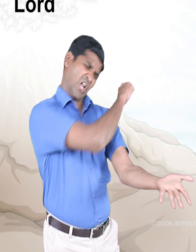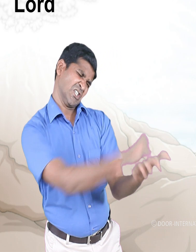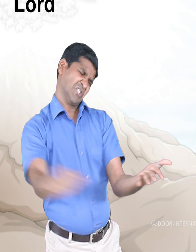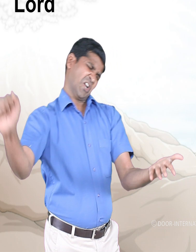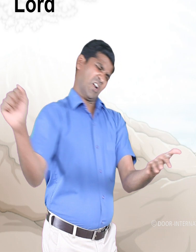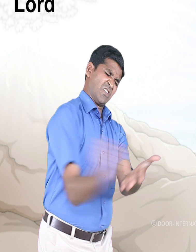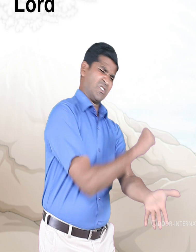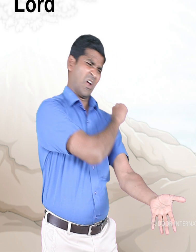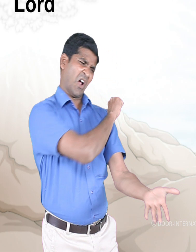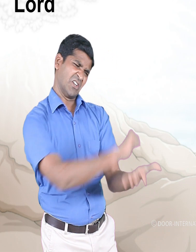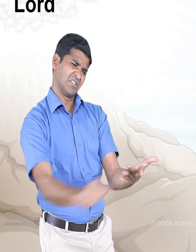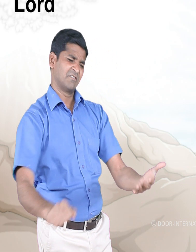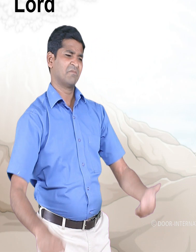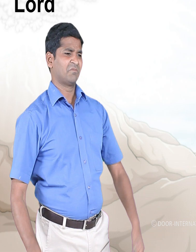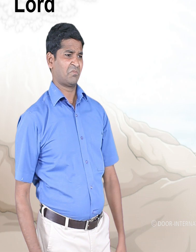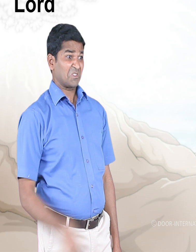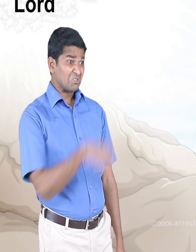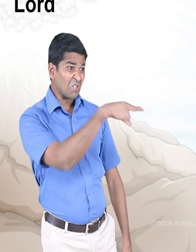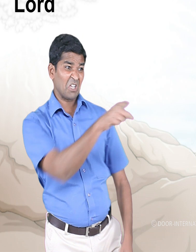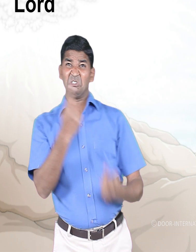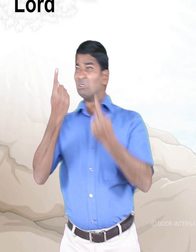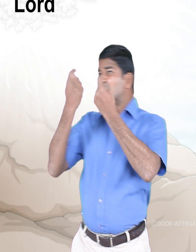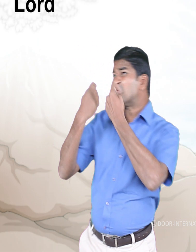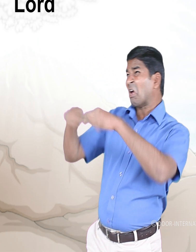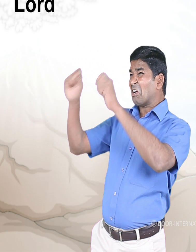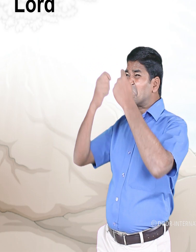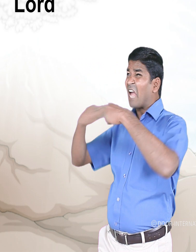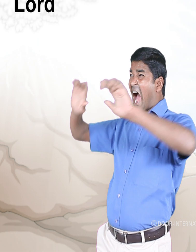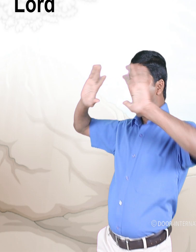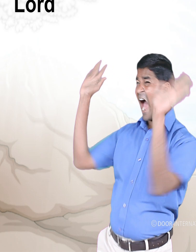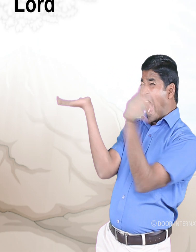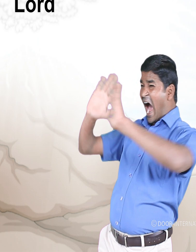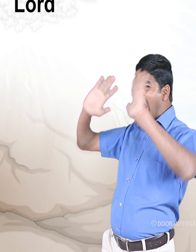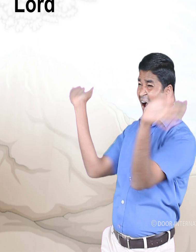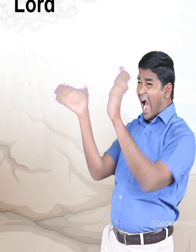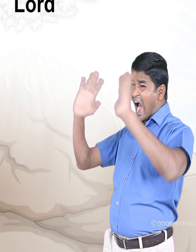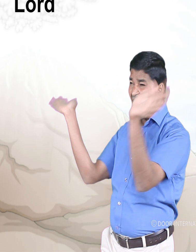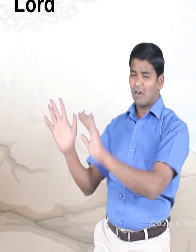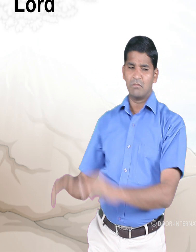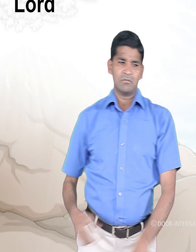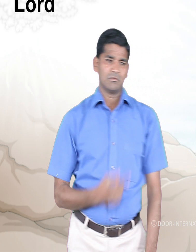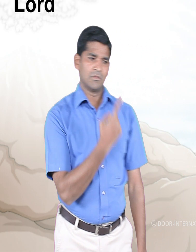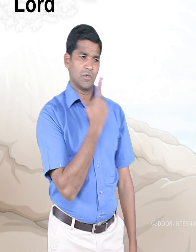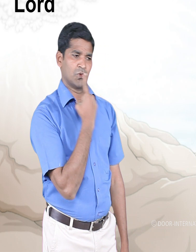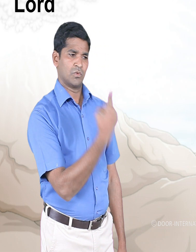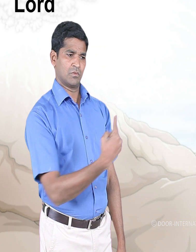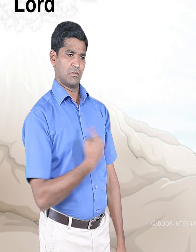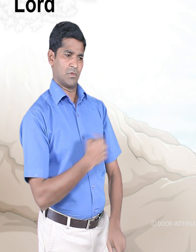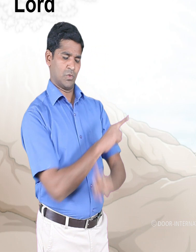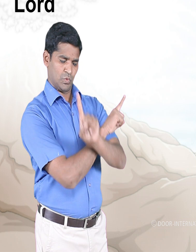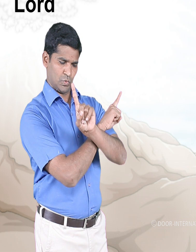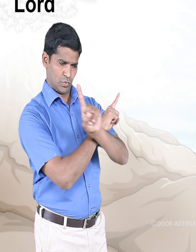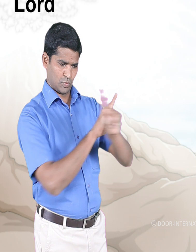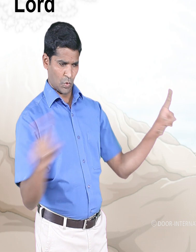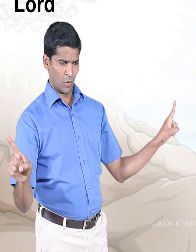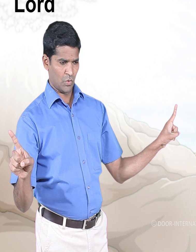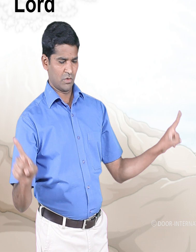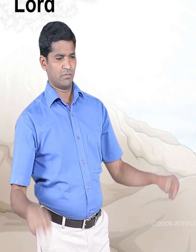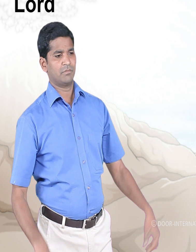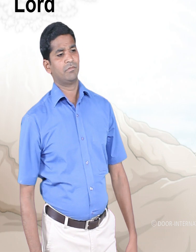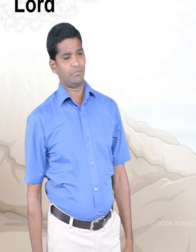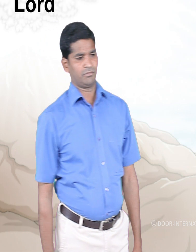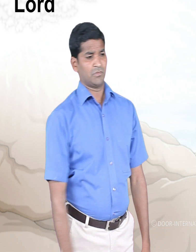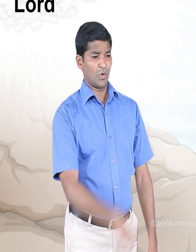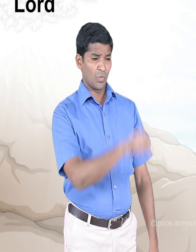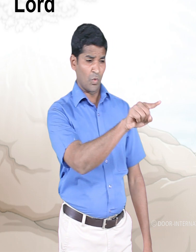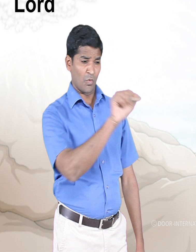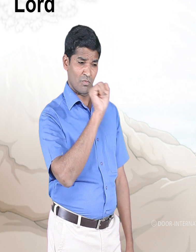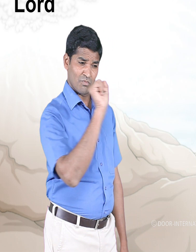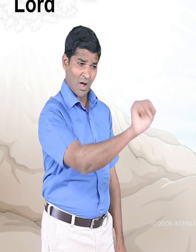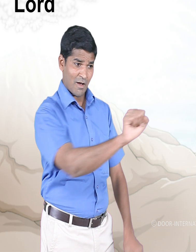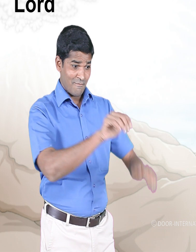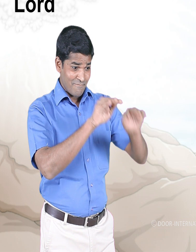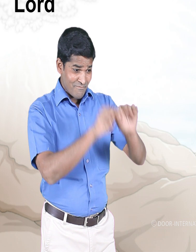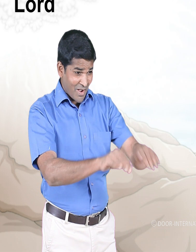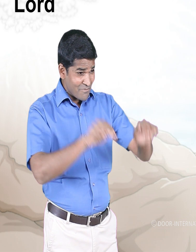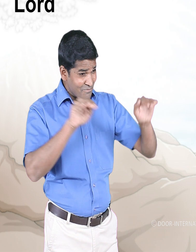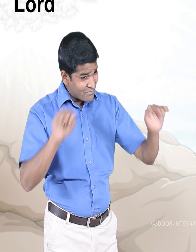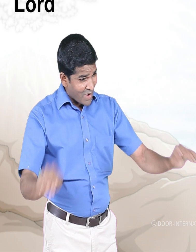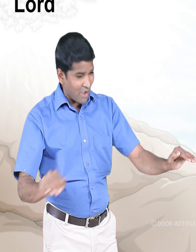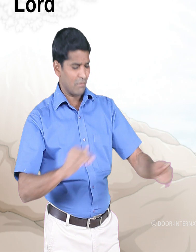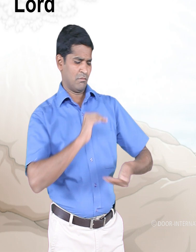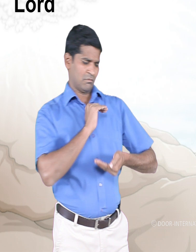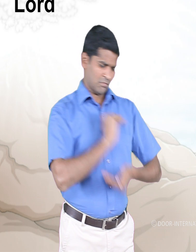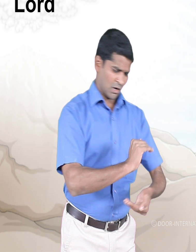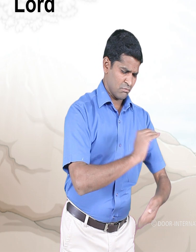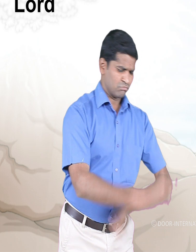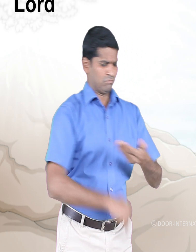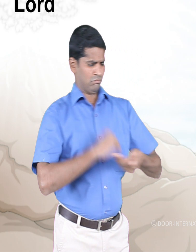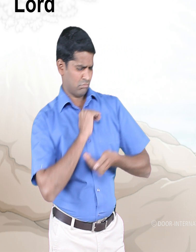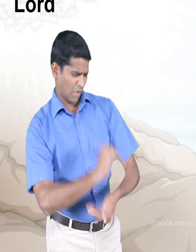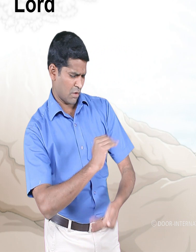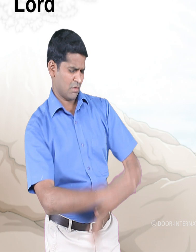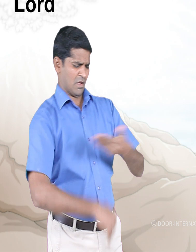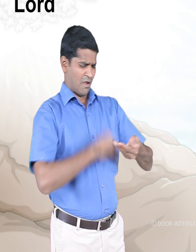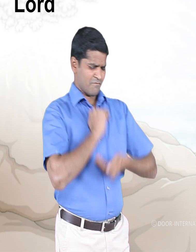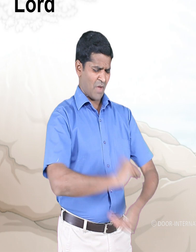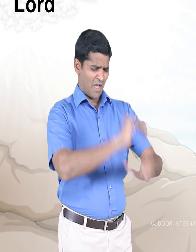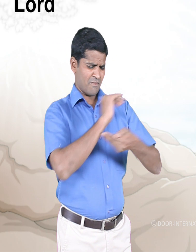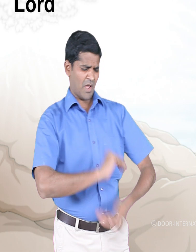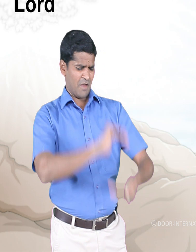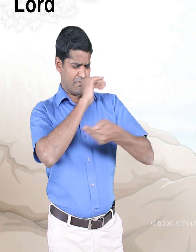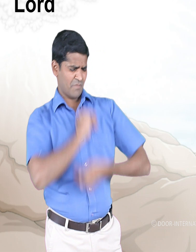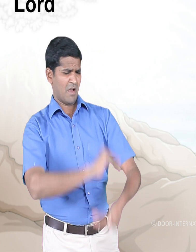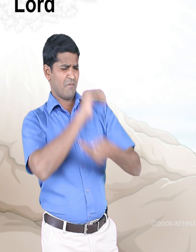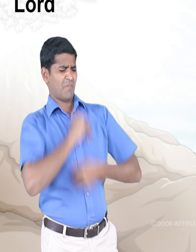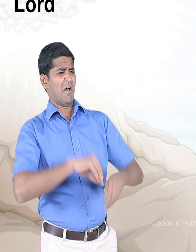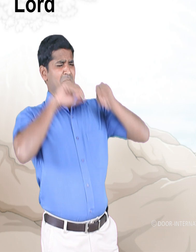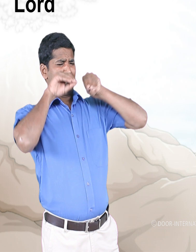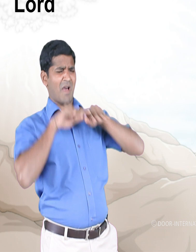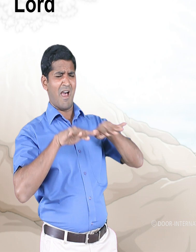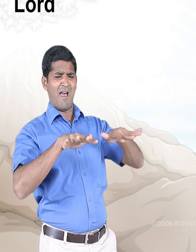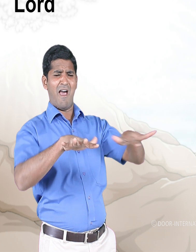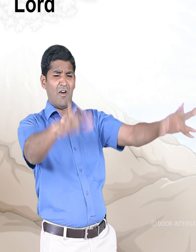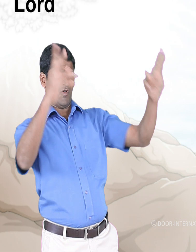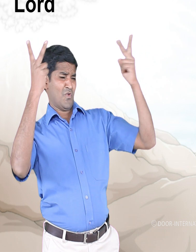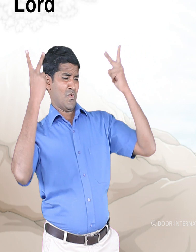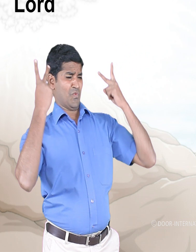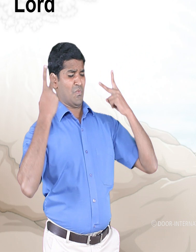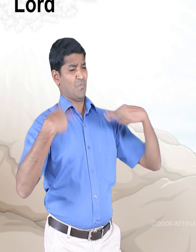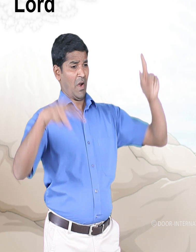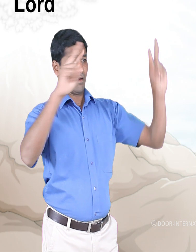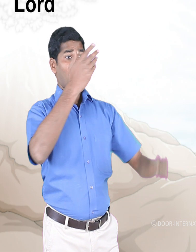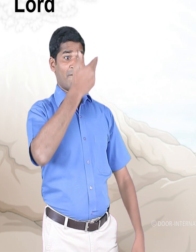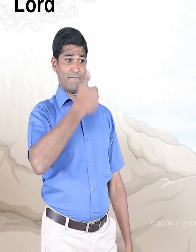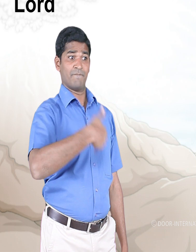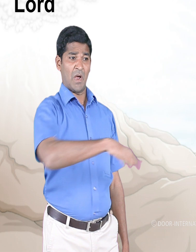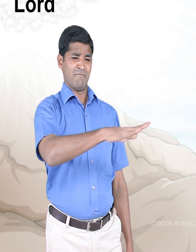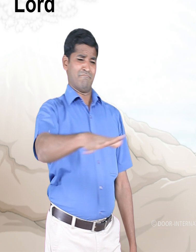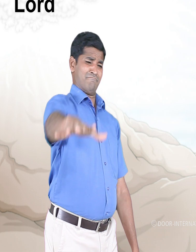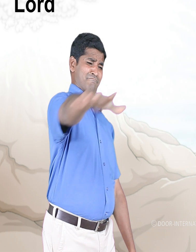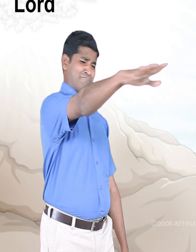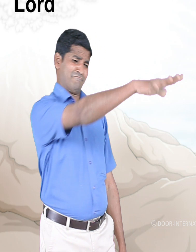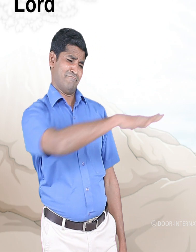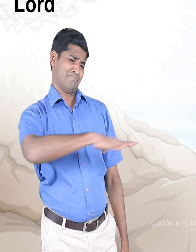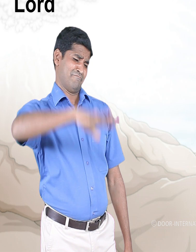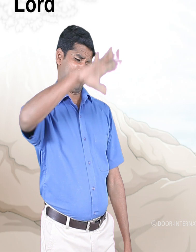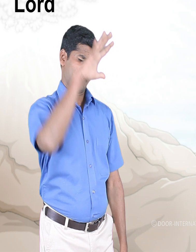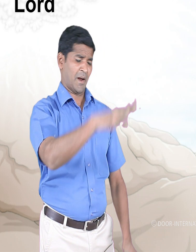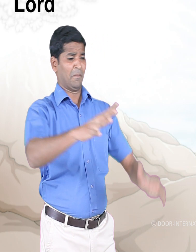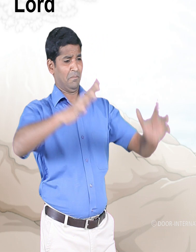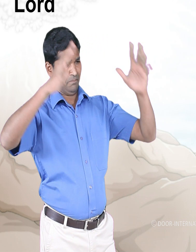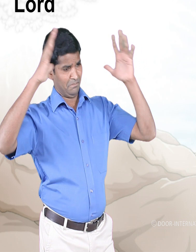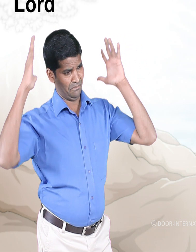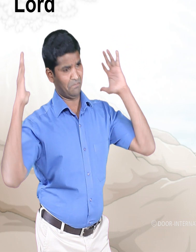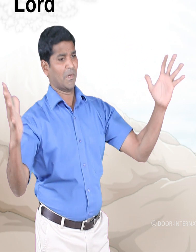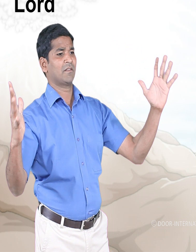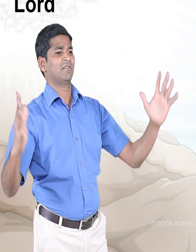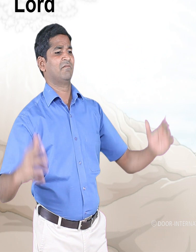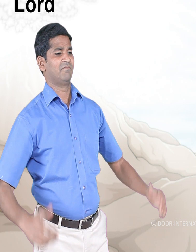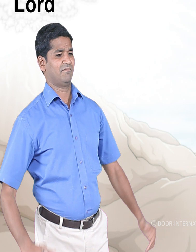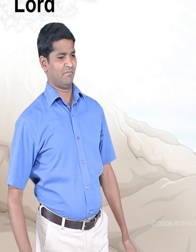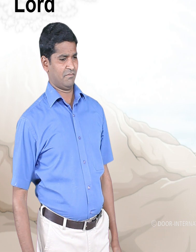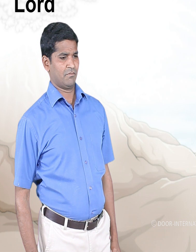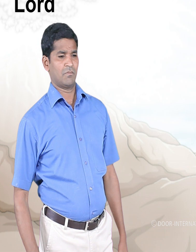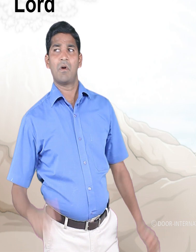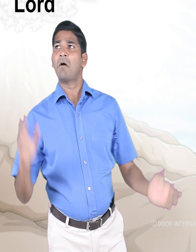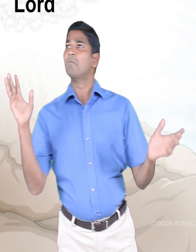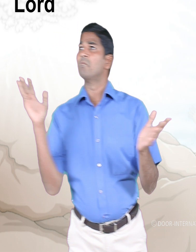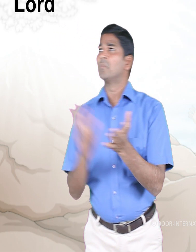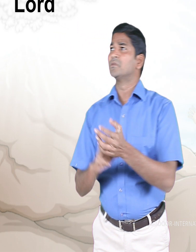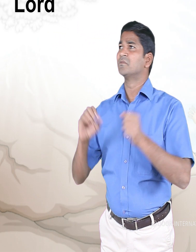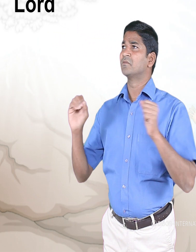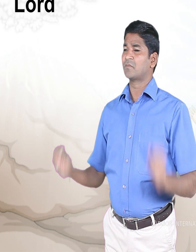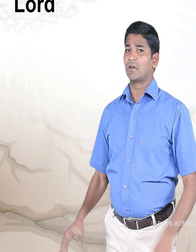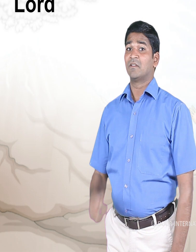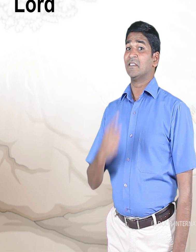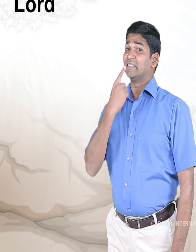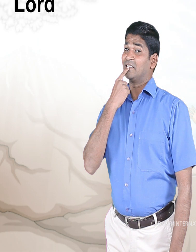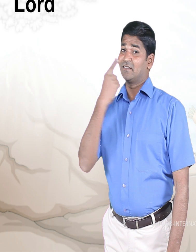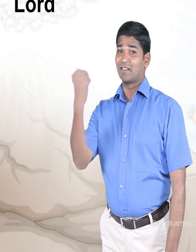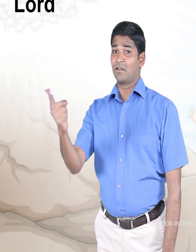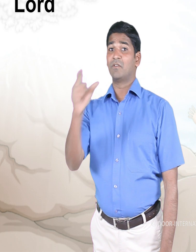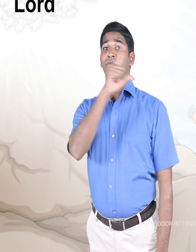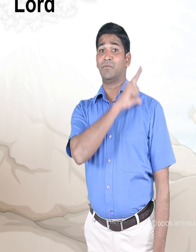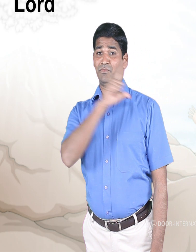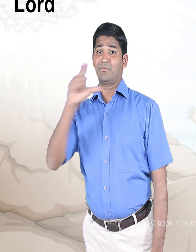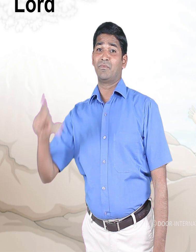Now leave Me alone, so that My anger may burn against them and consume them. Then I will make you into a great nation.”